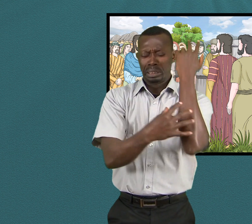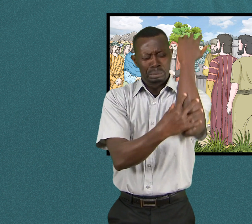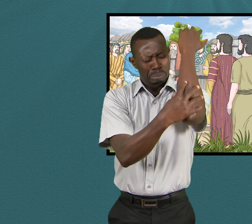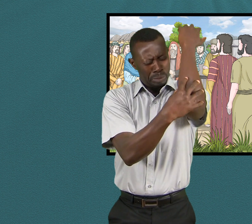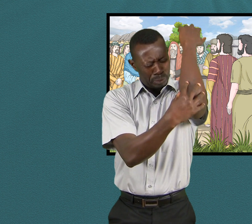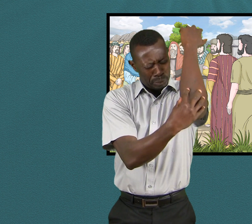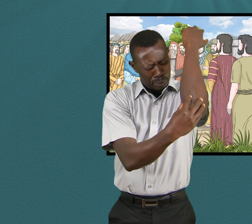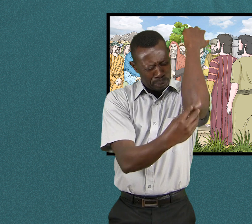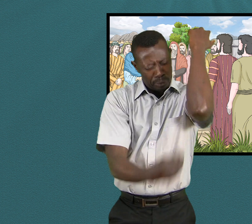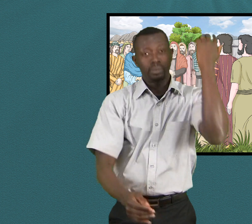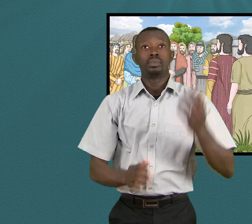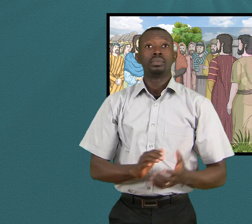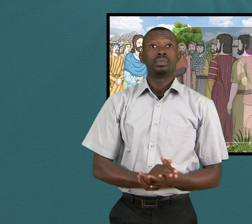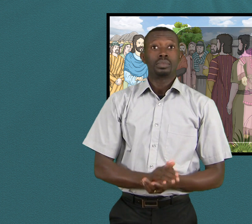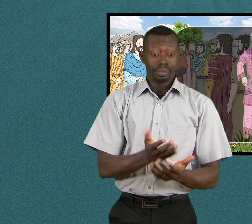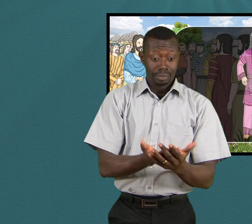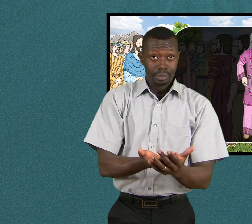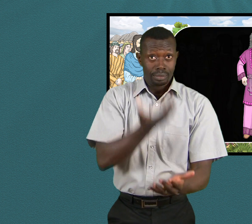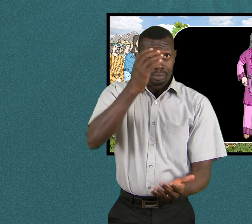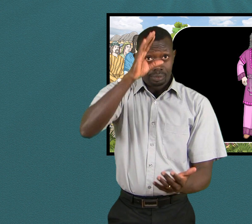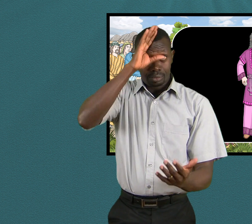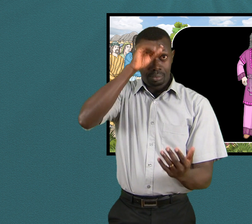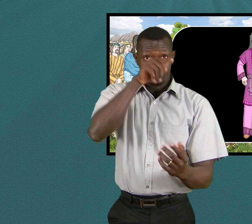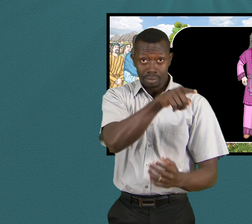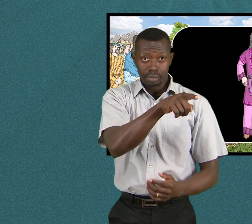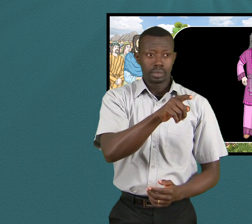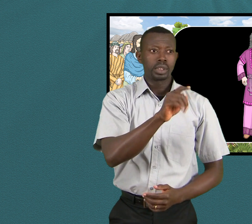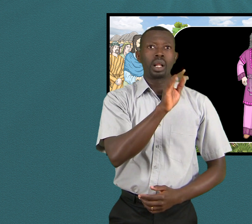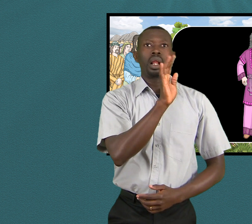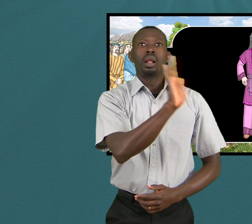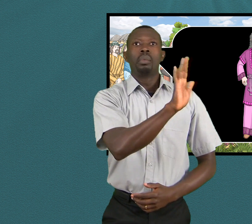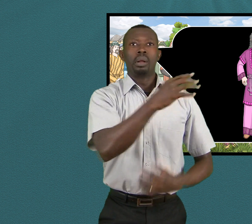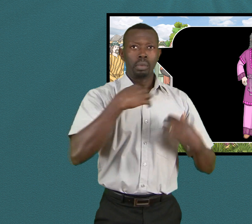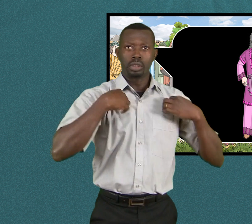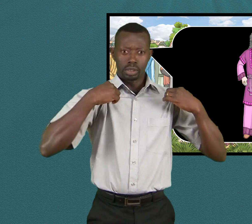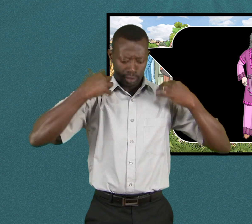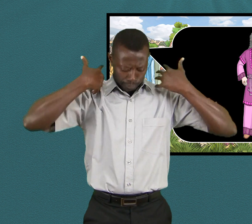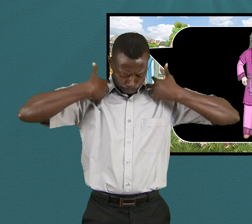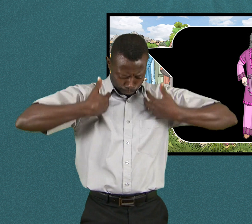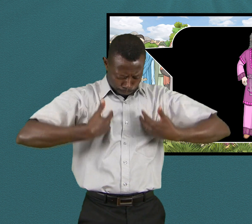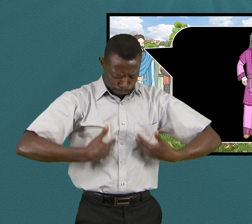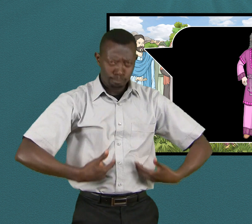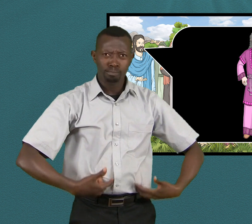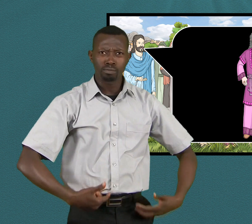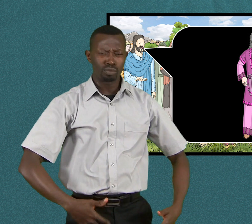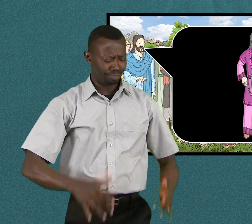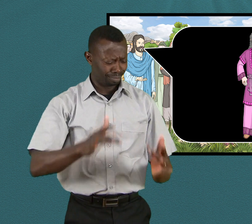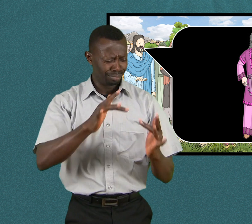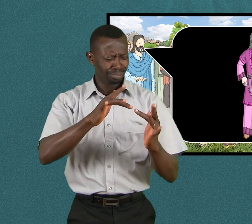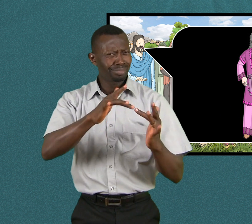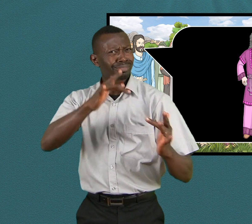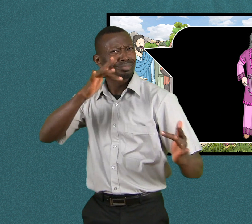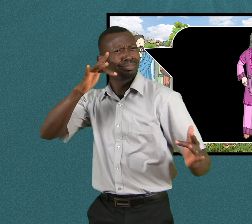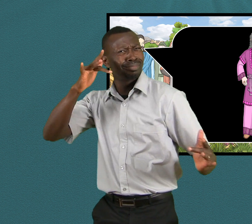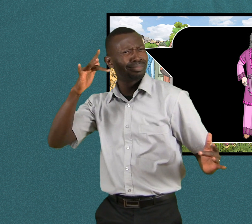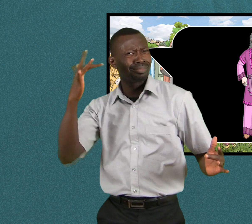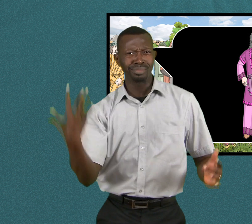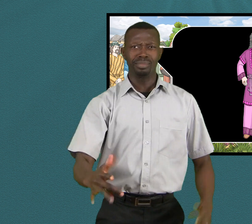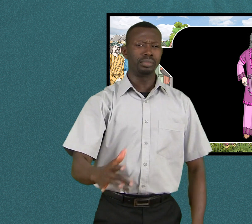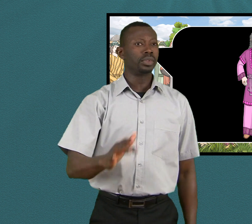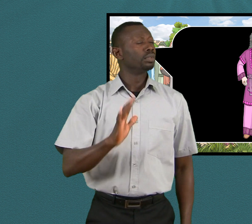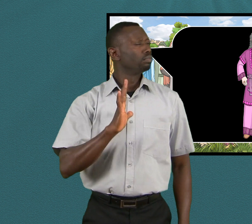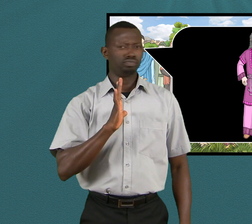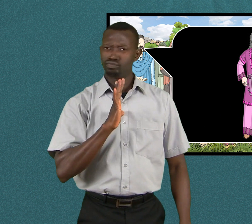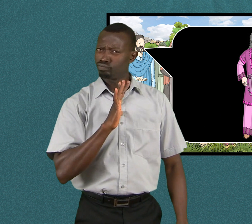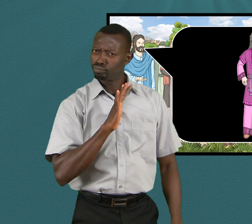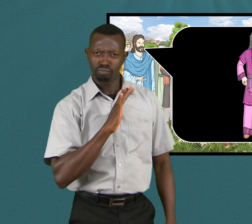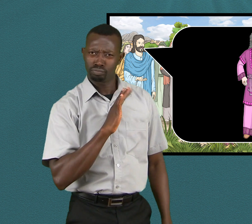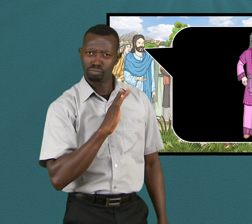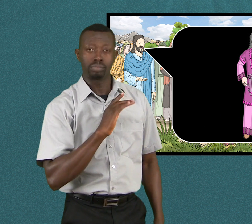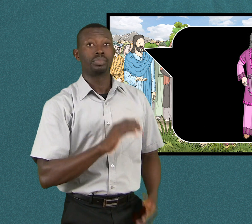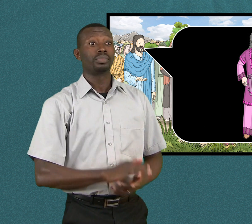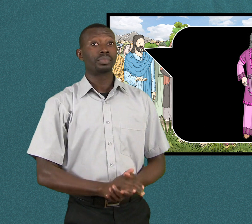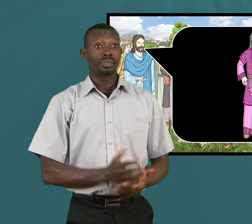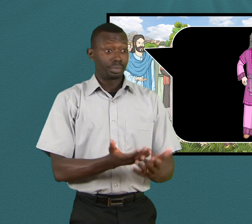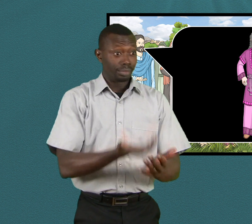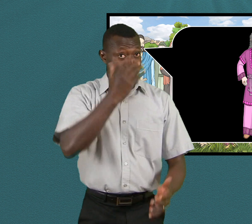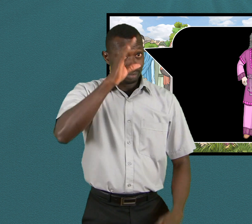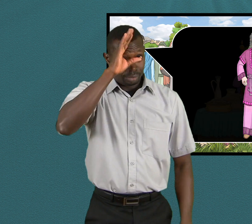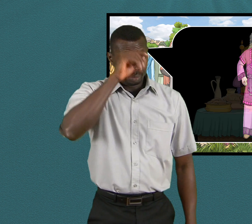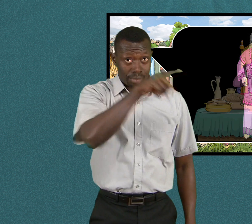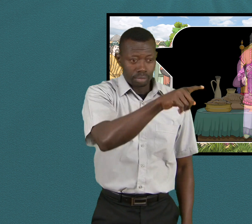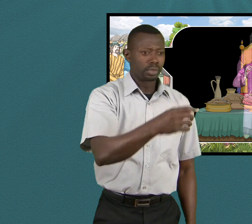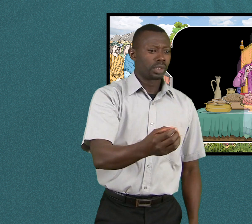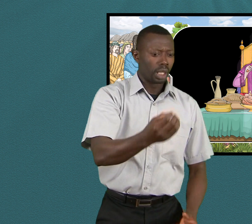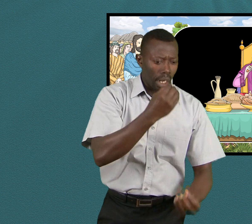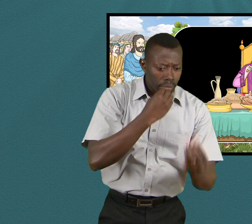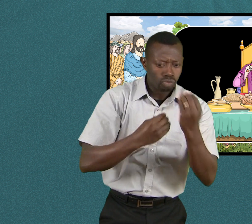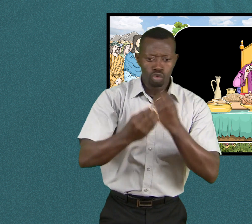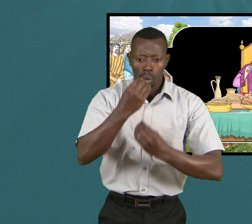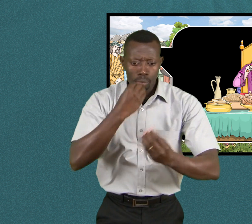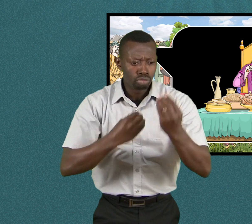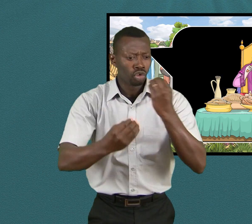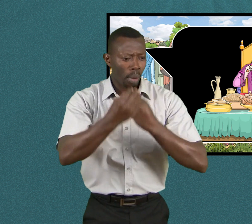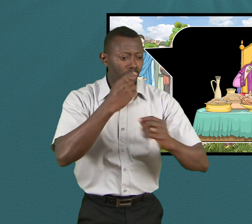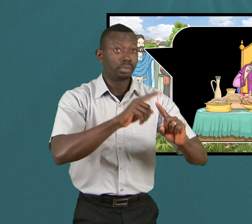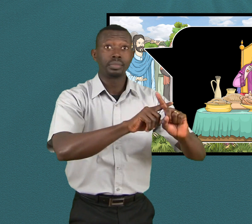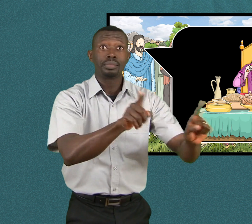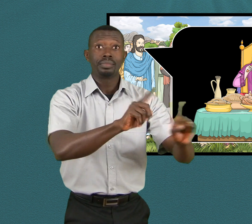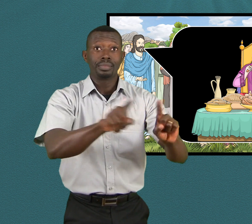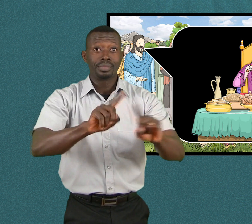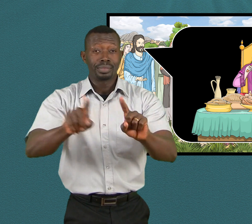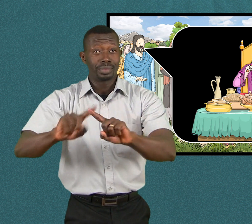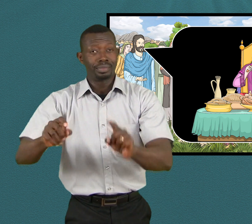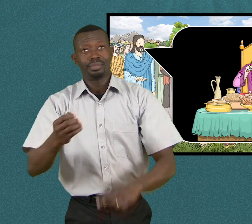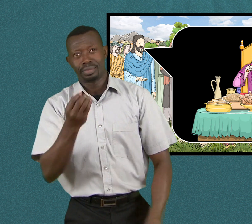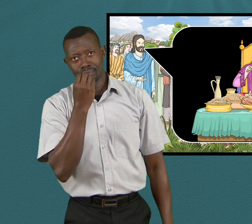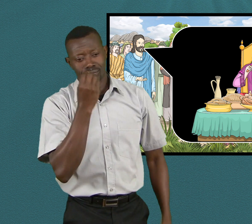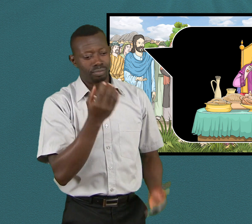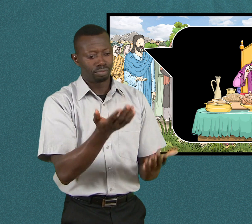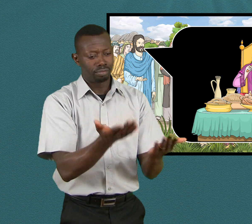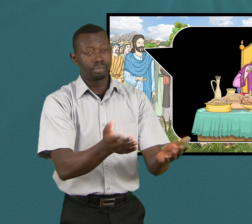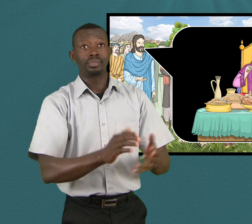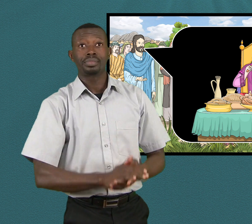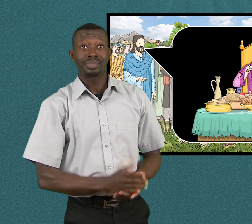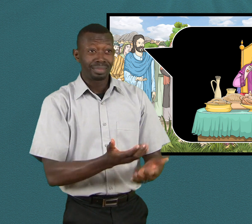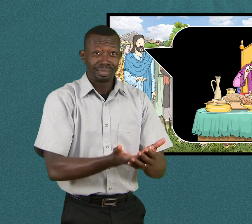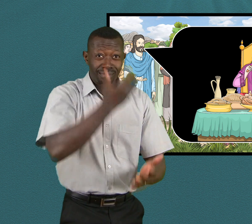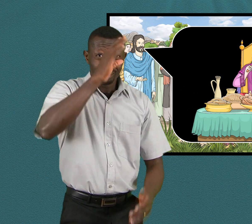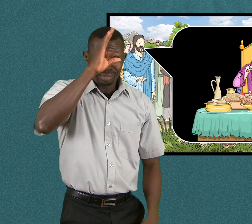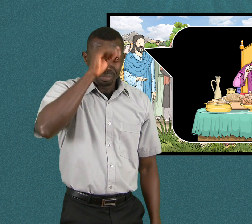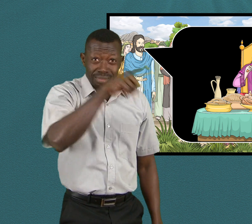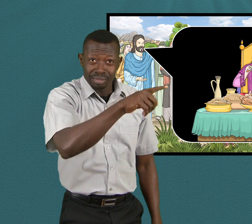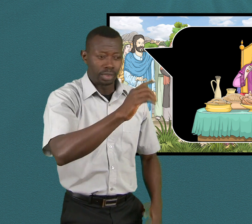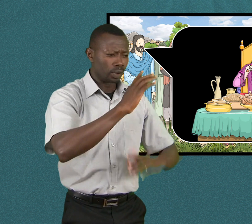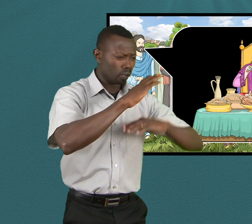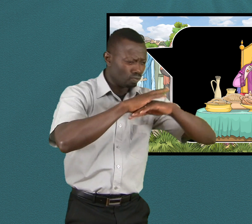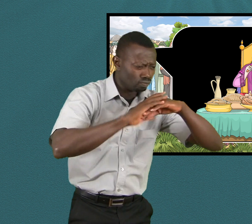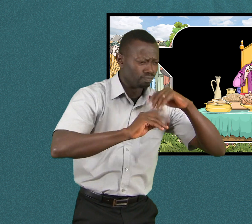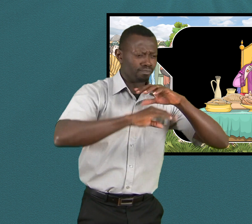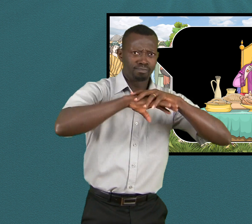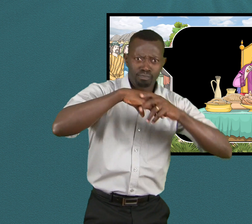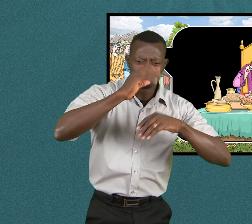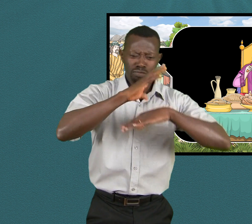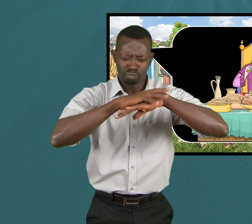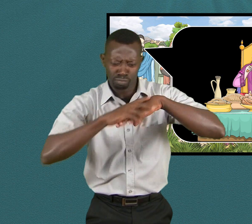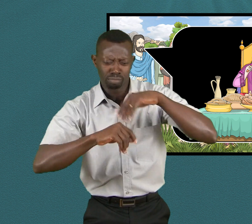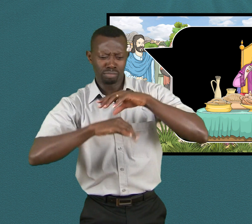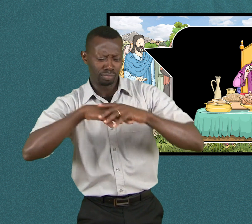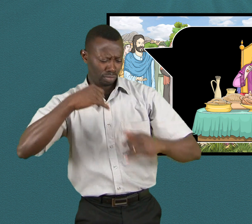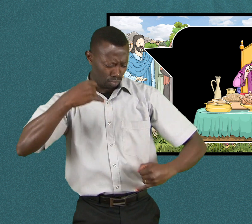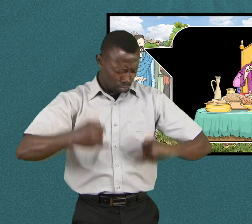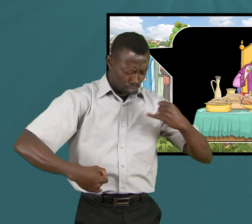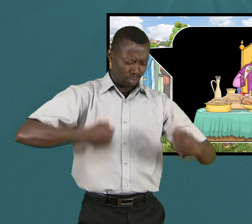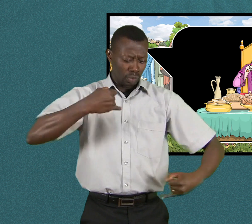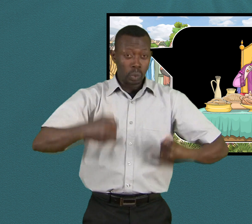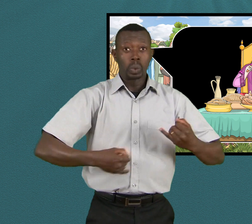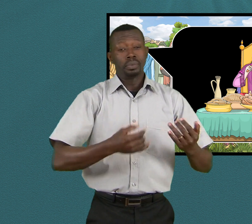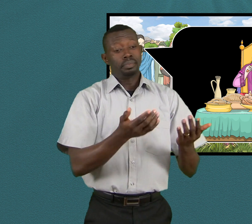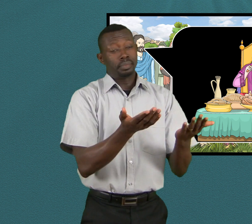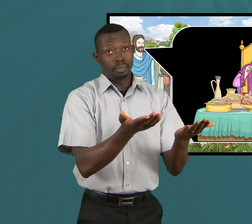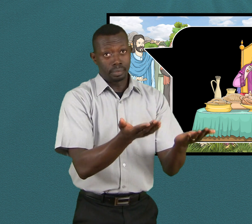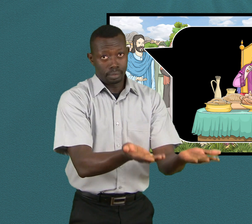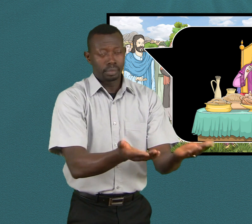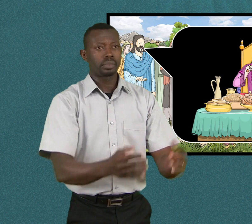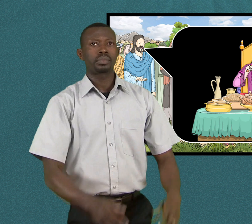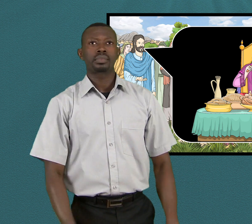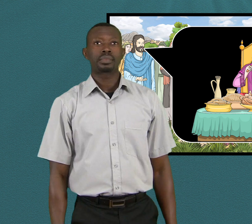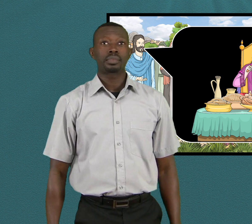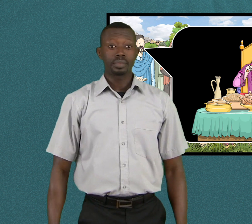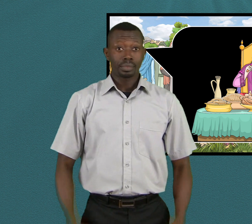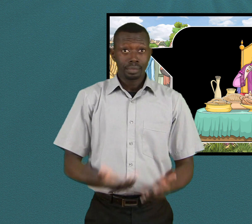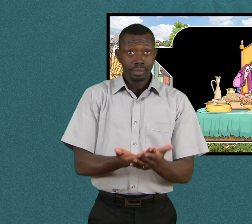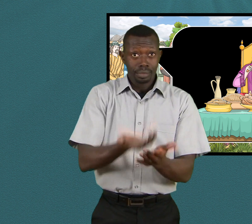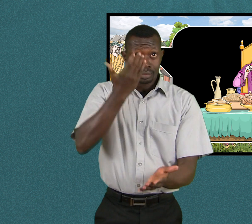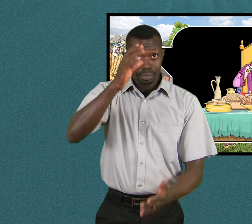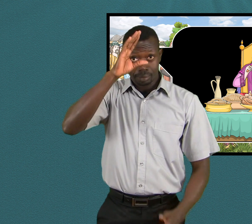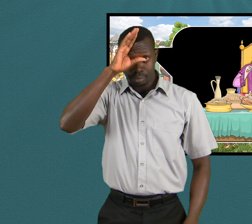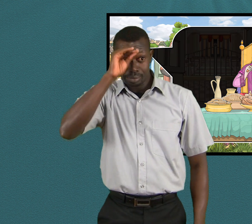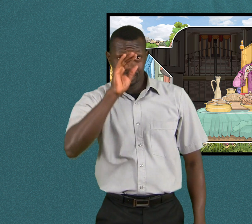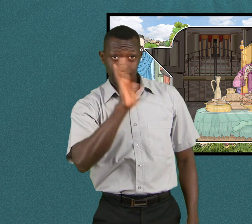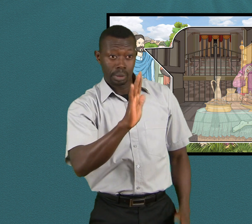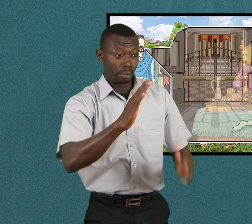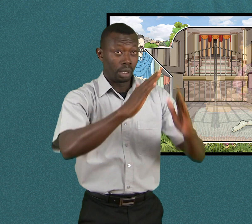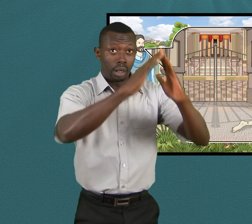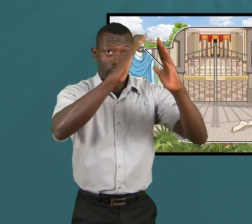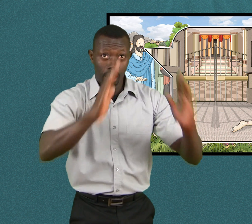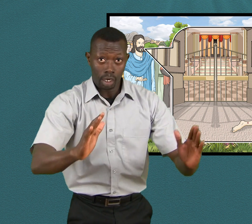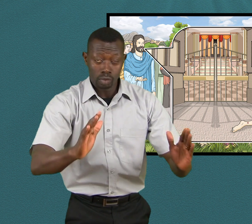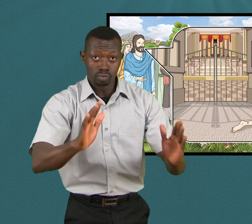Now there was a rich man dressed in purple and fine linen, who lived each day in joyous splendor.